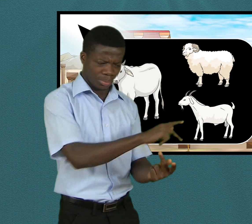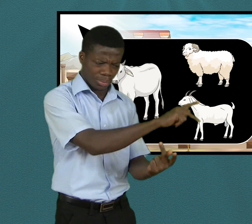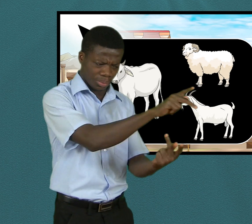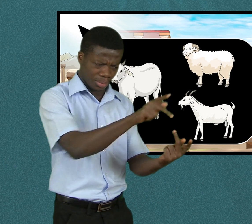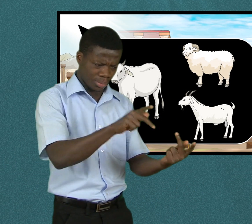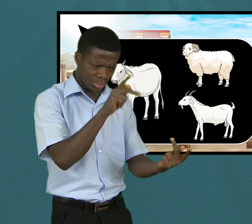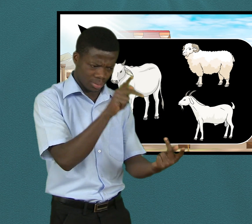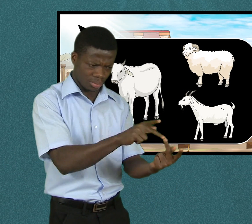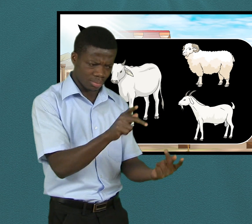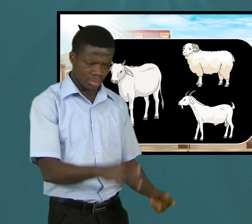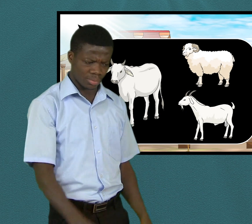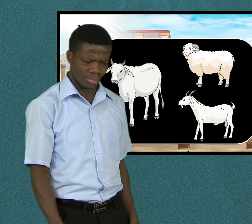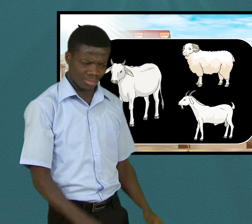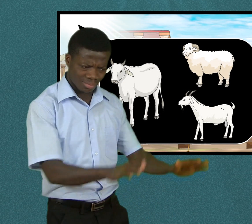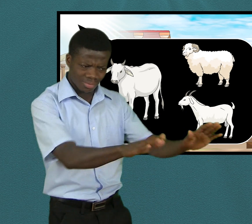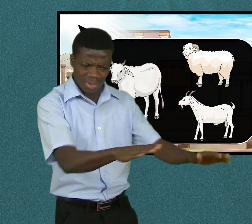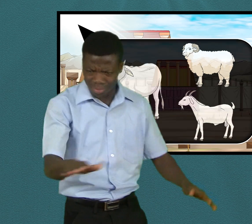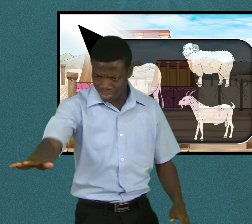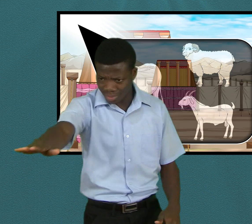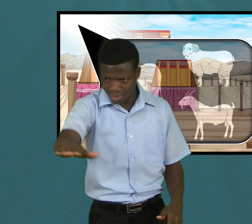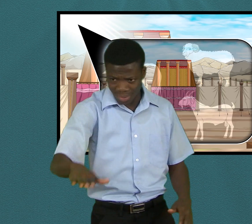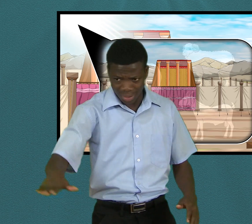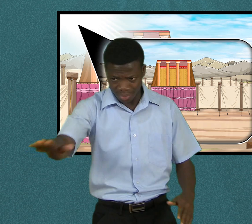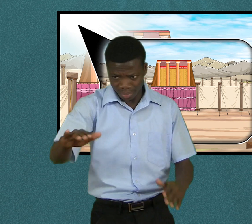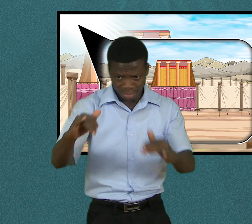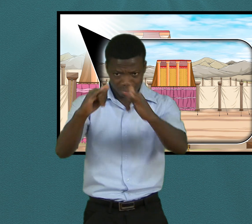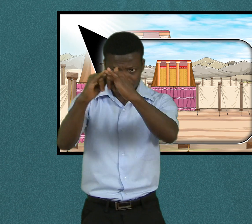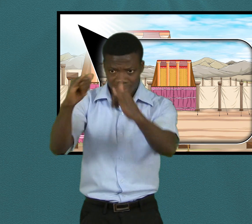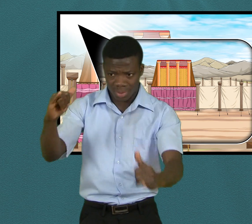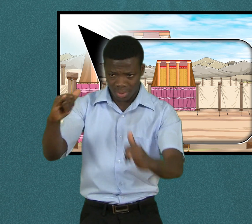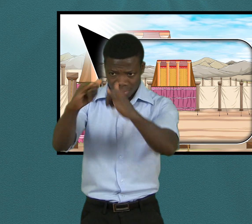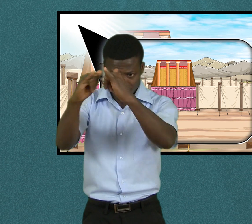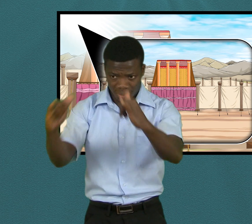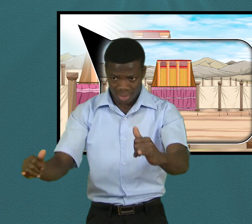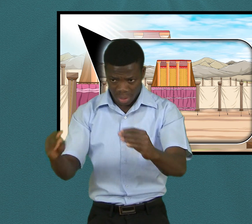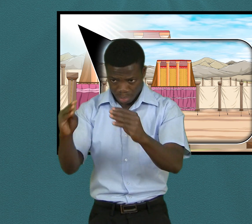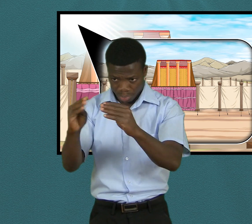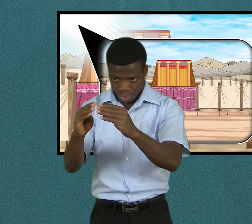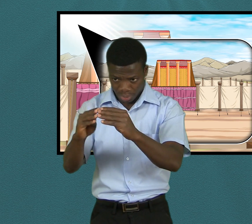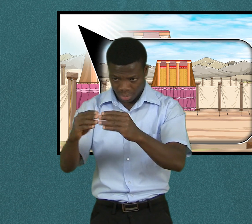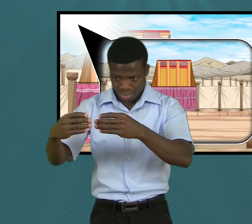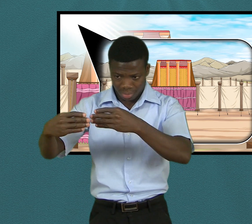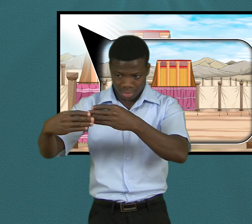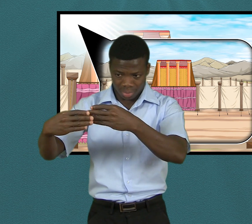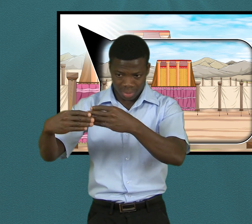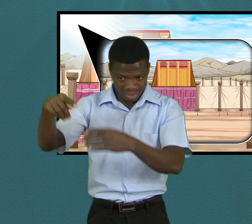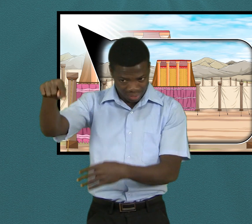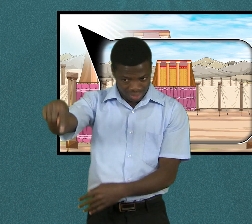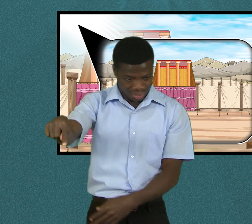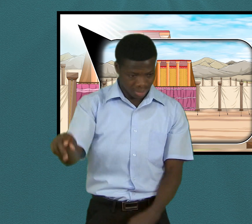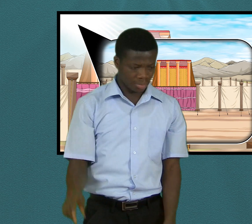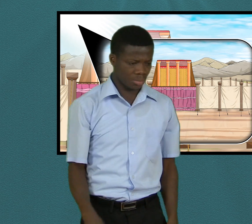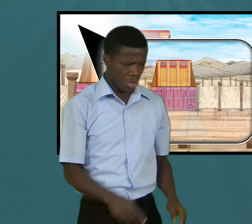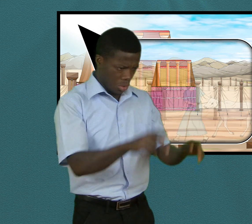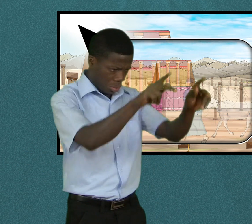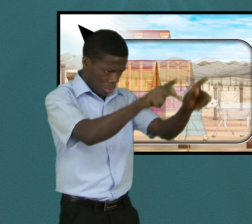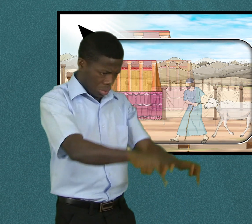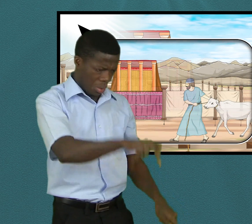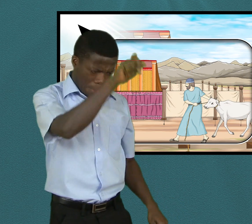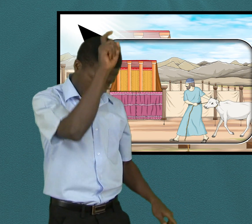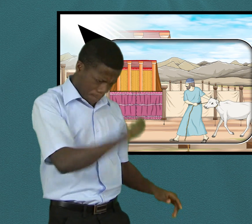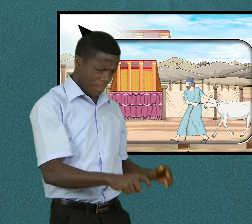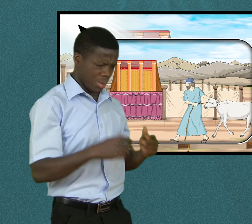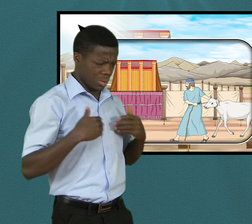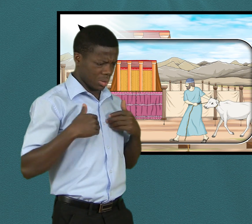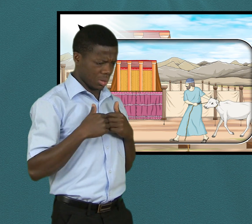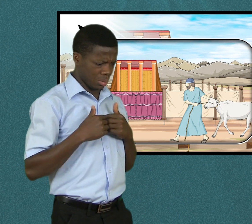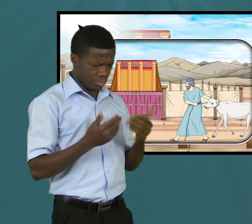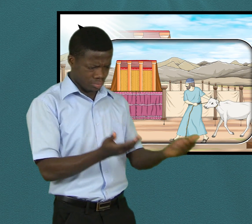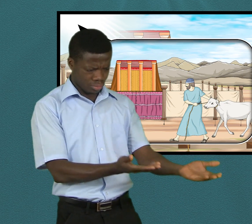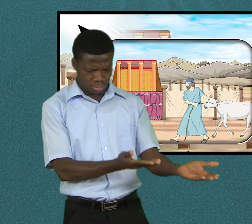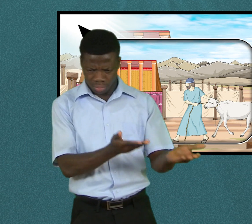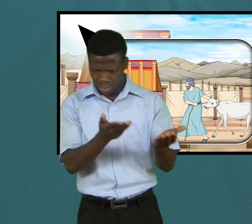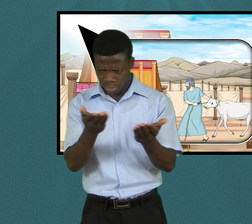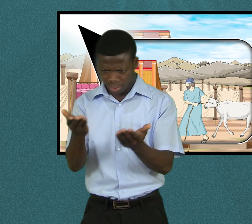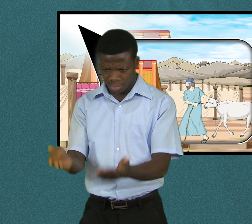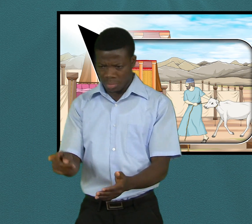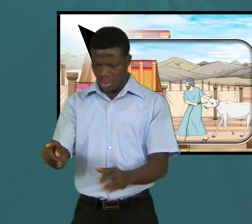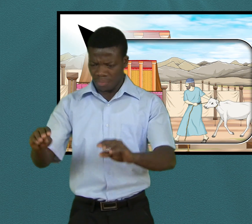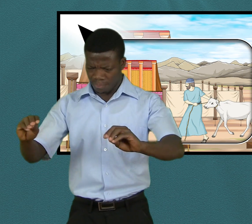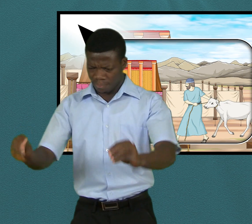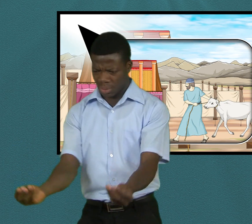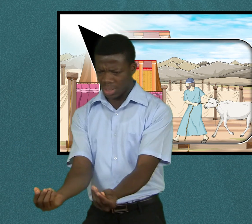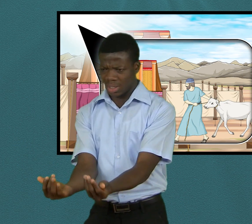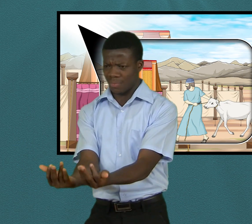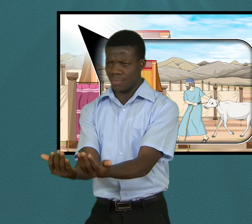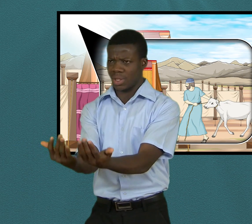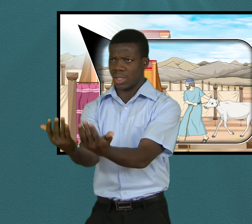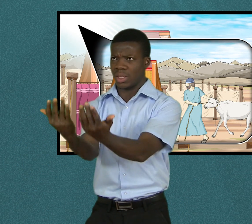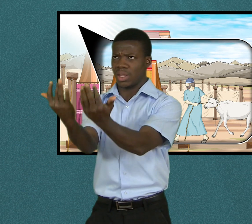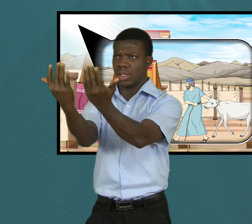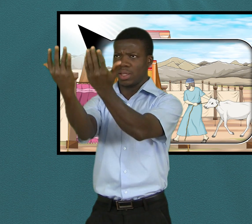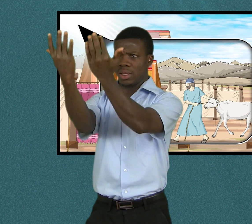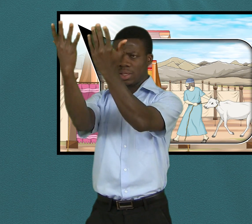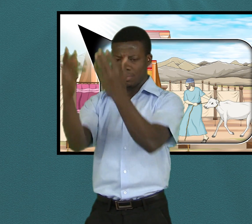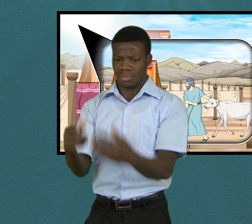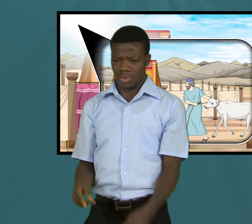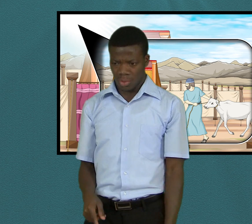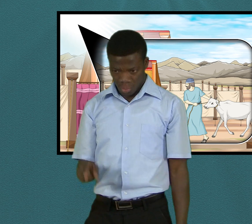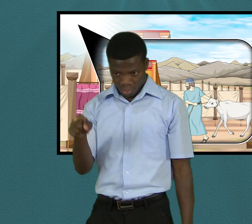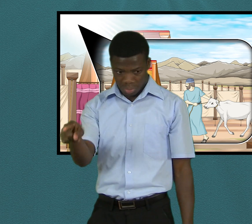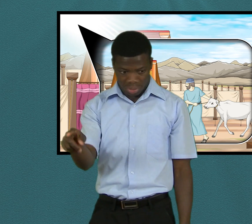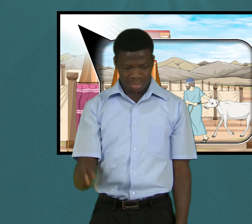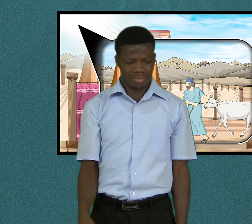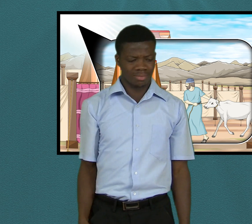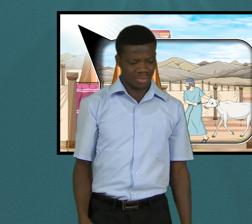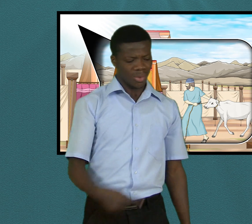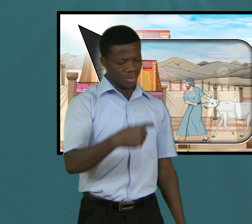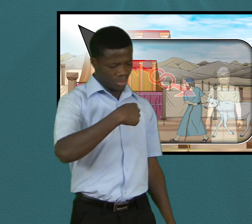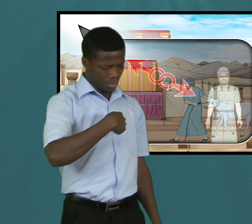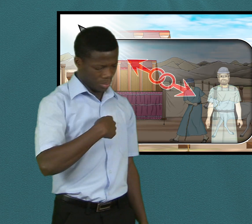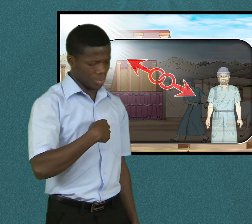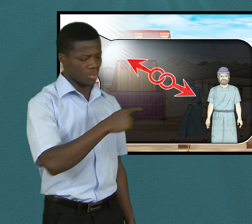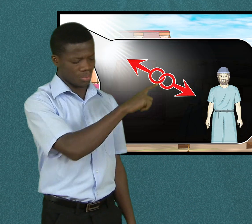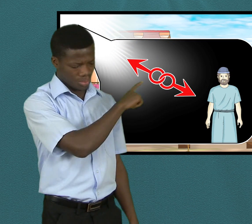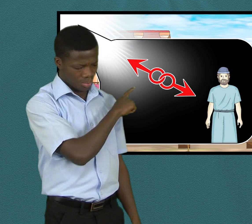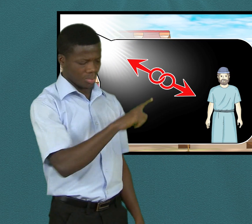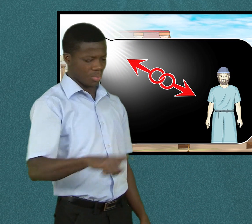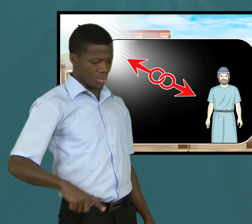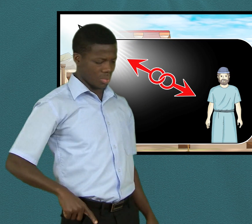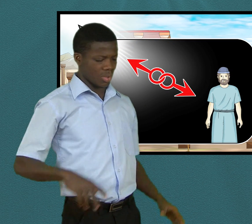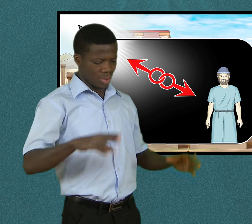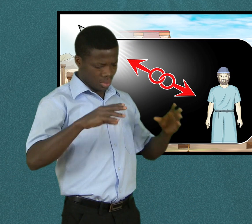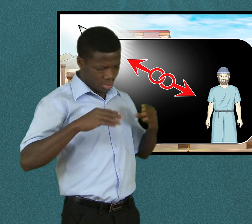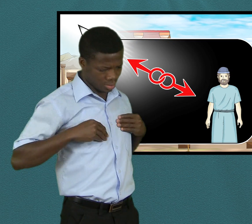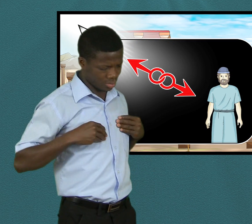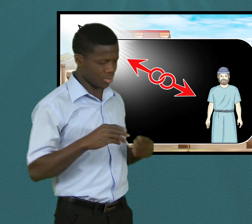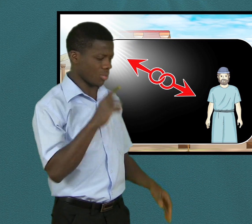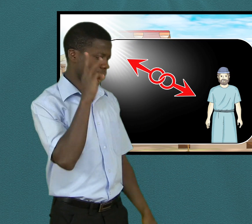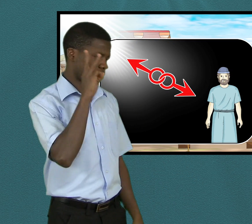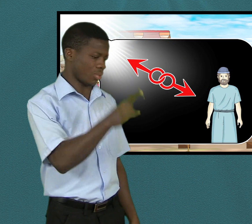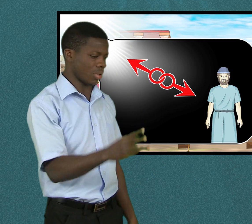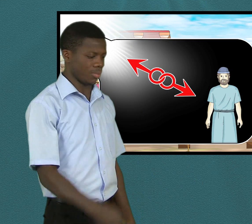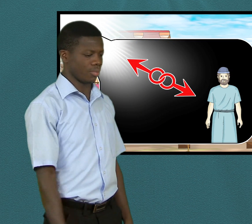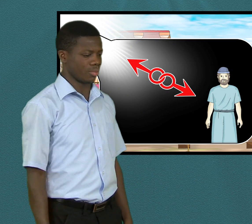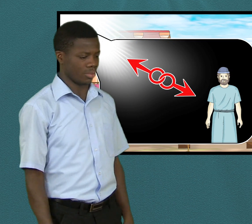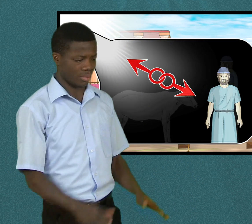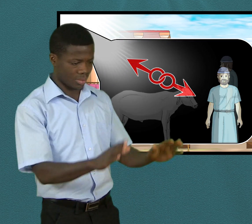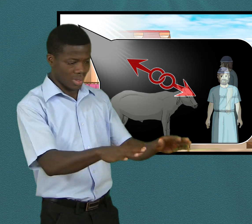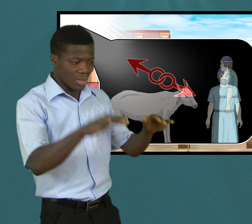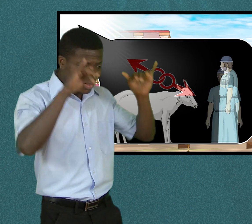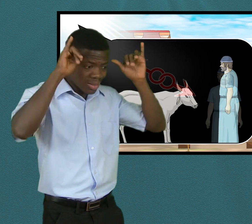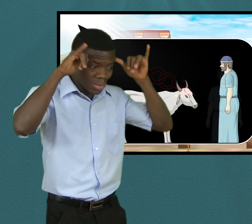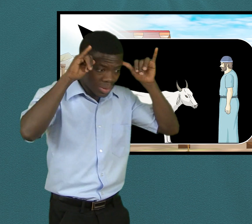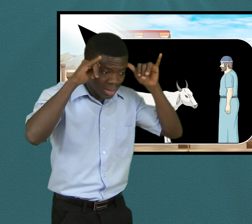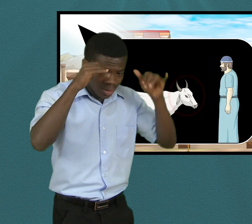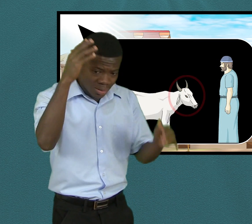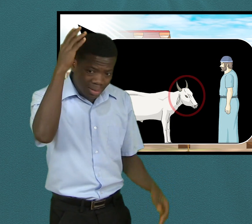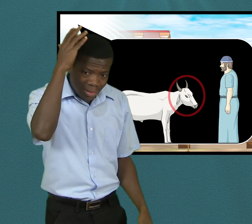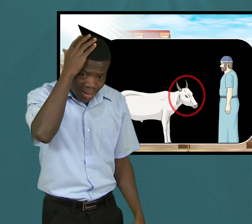He must bring it to the entrance to the Tent of Meeting for its acceptance before the LORD.